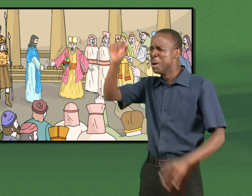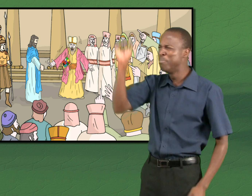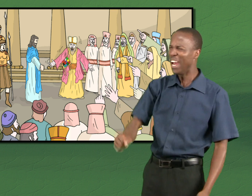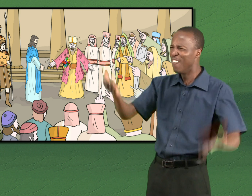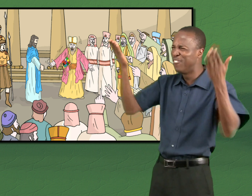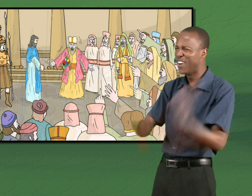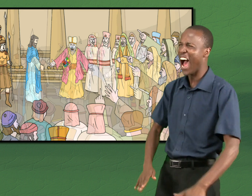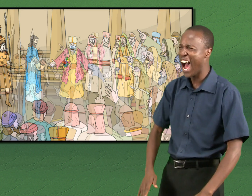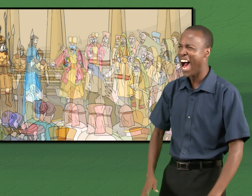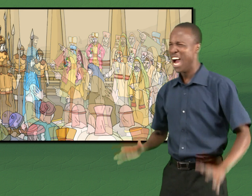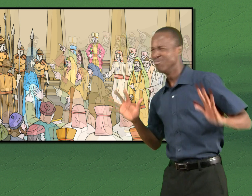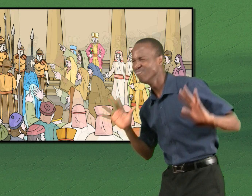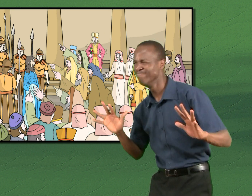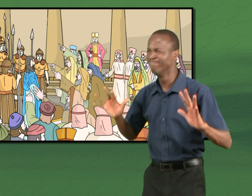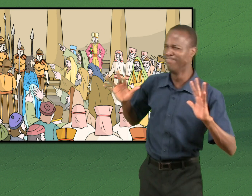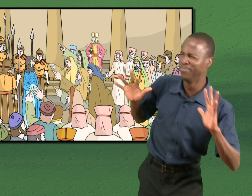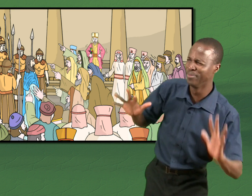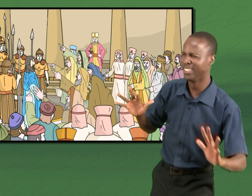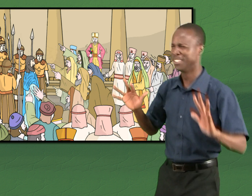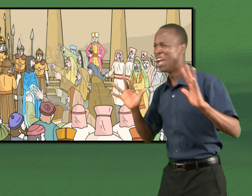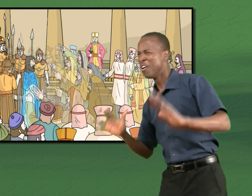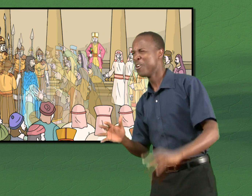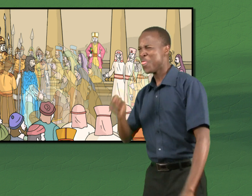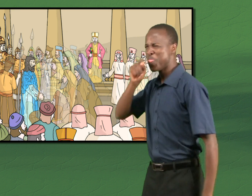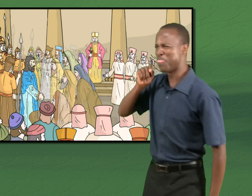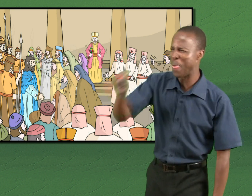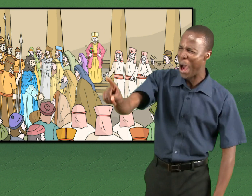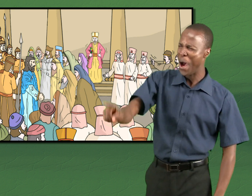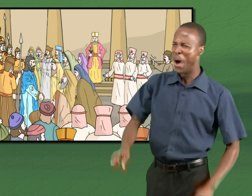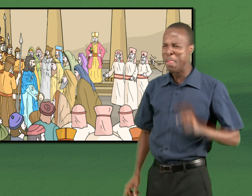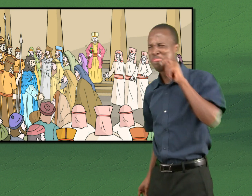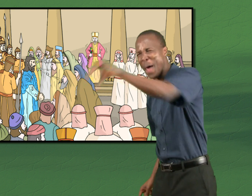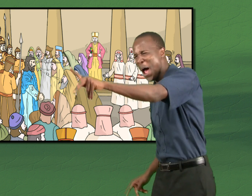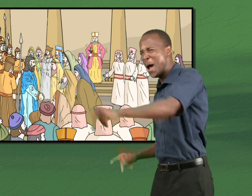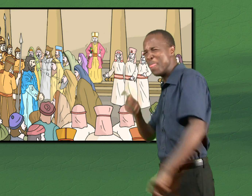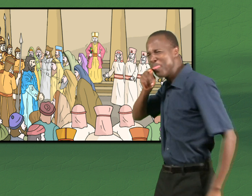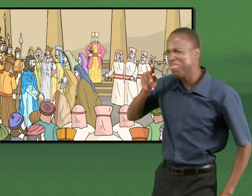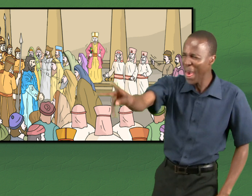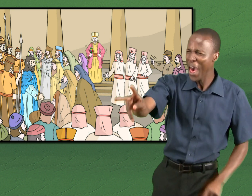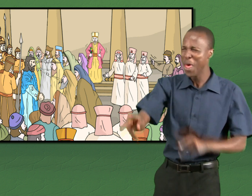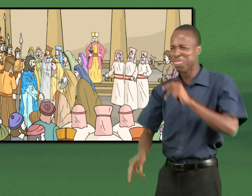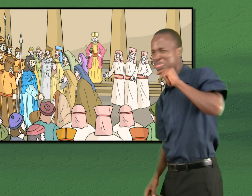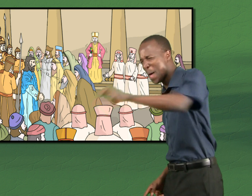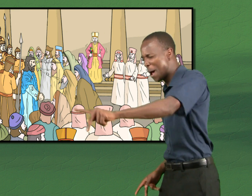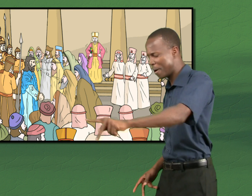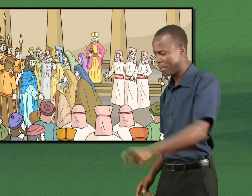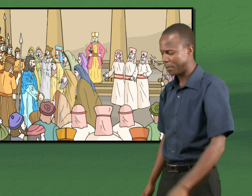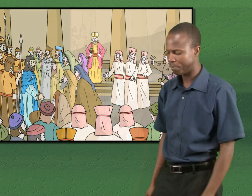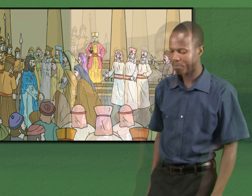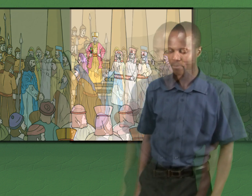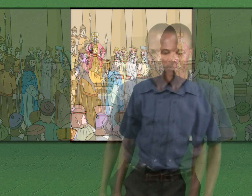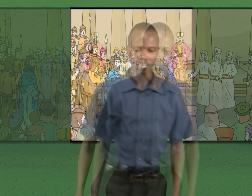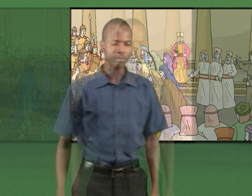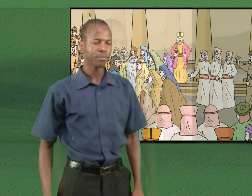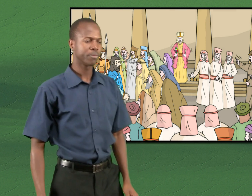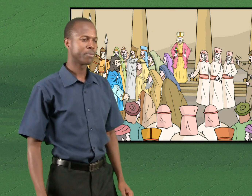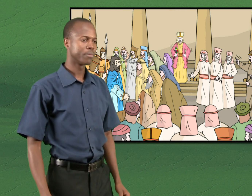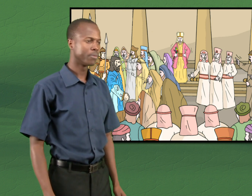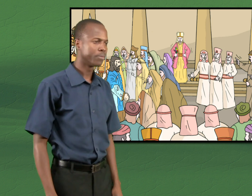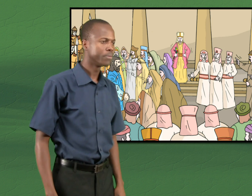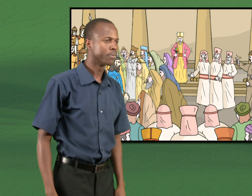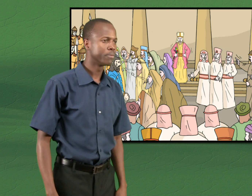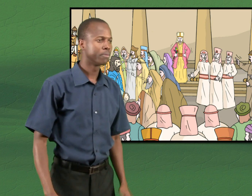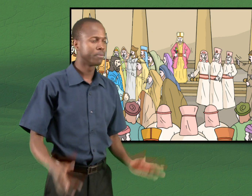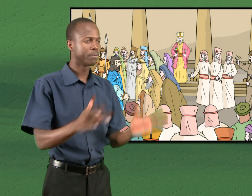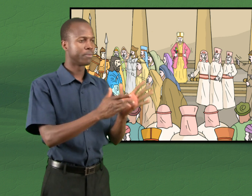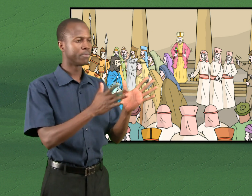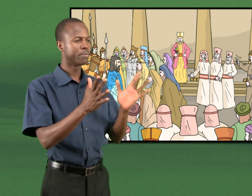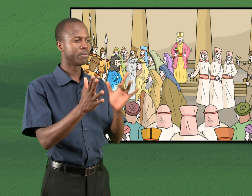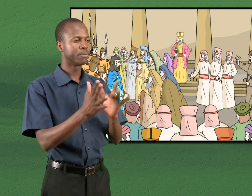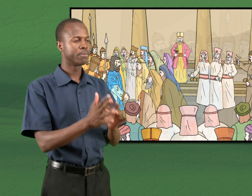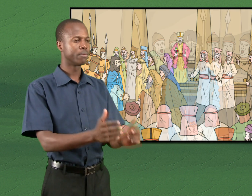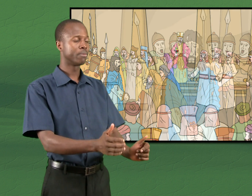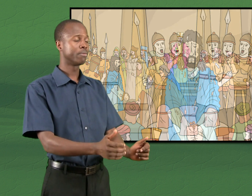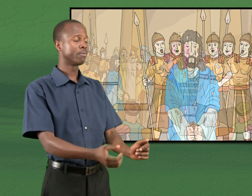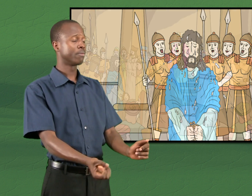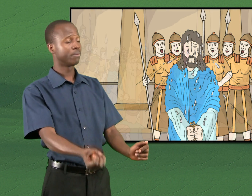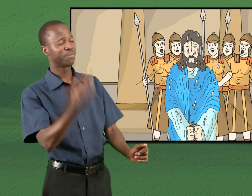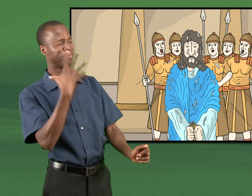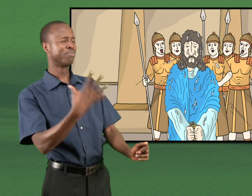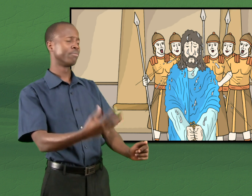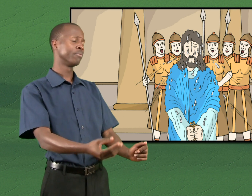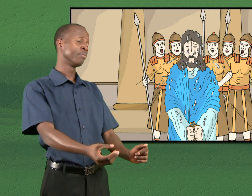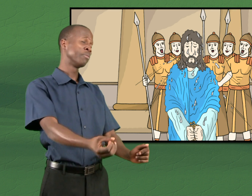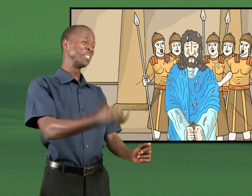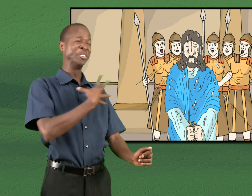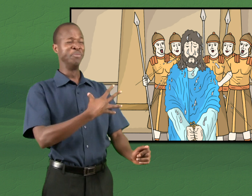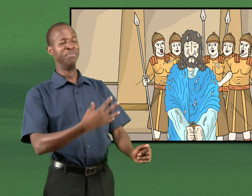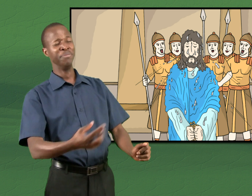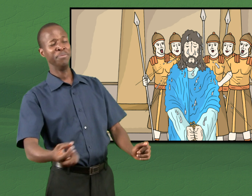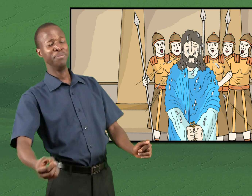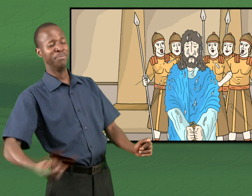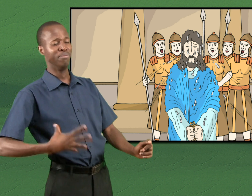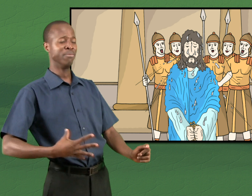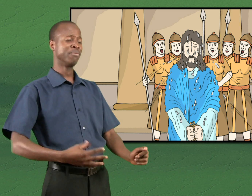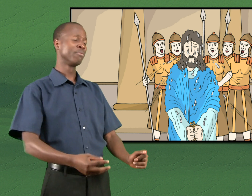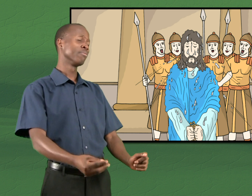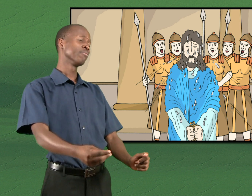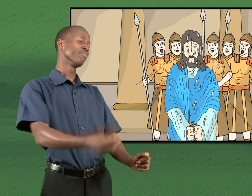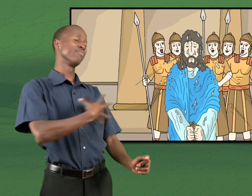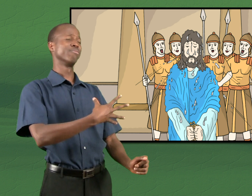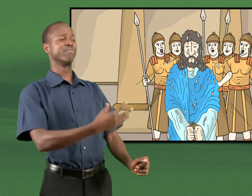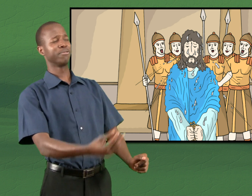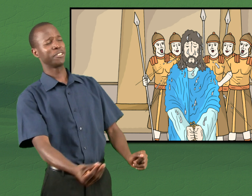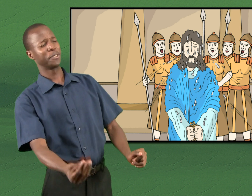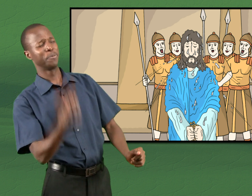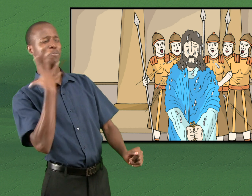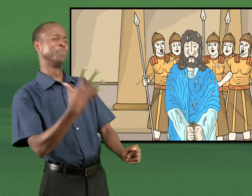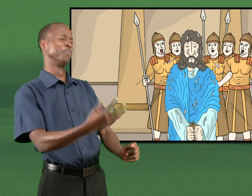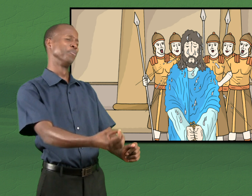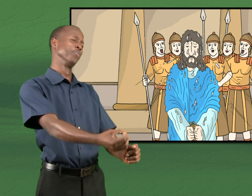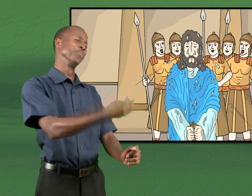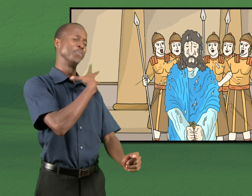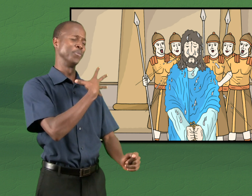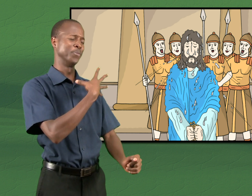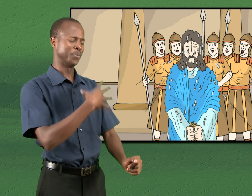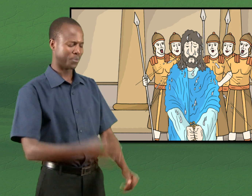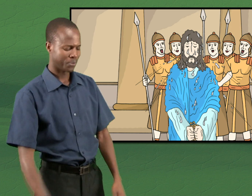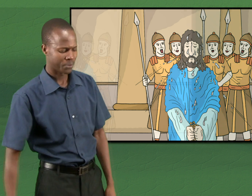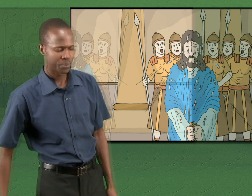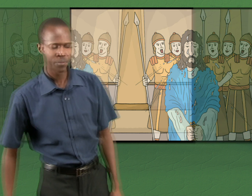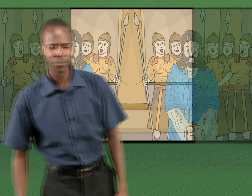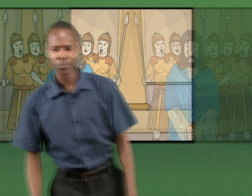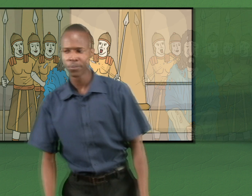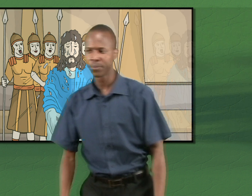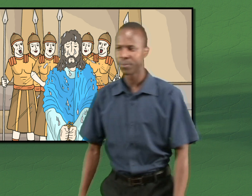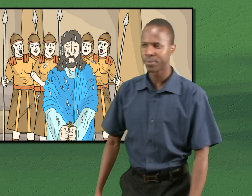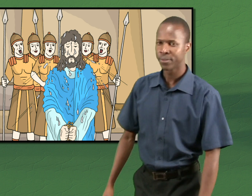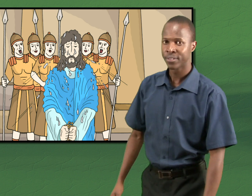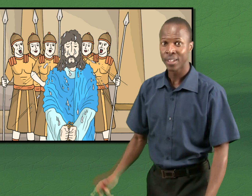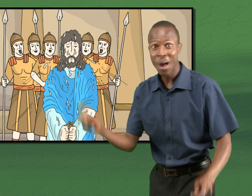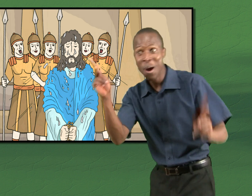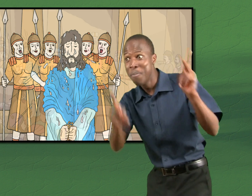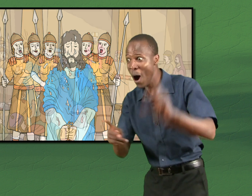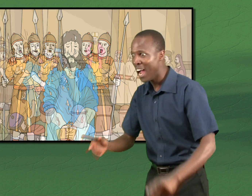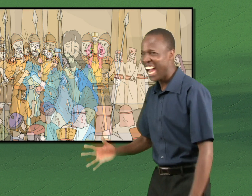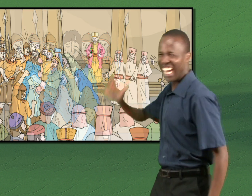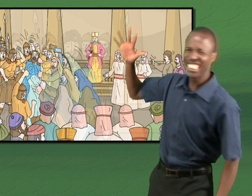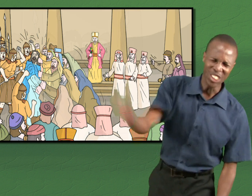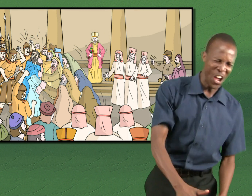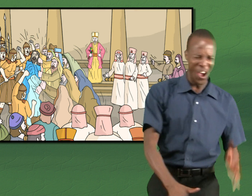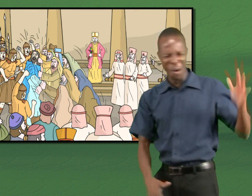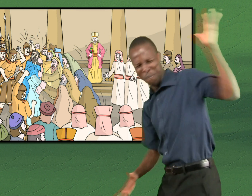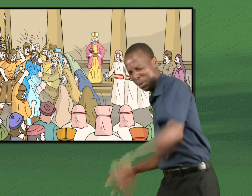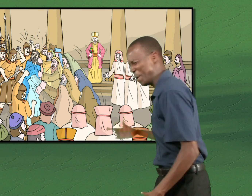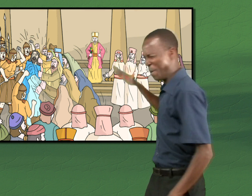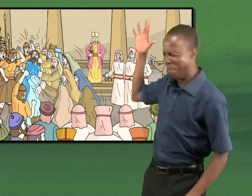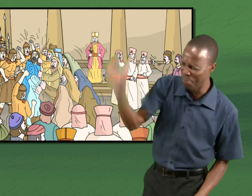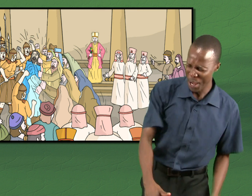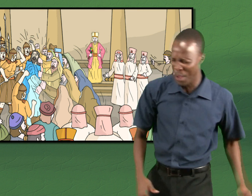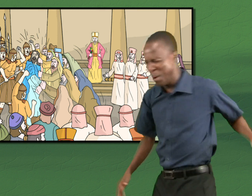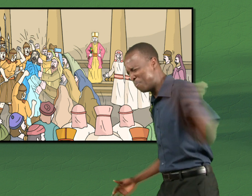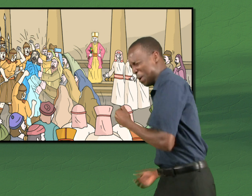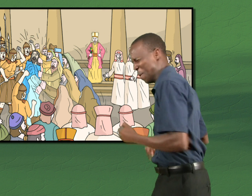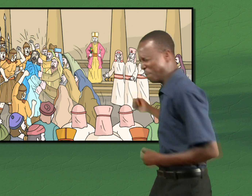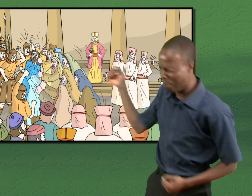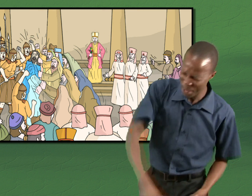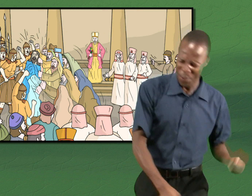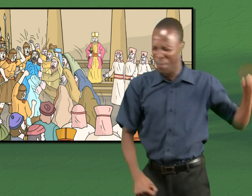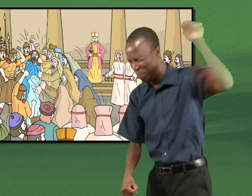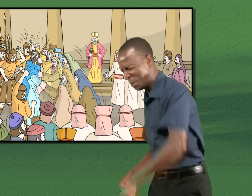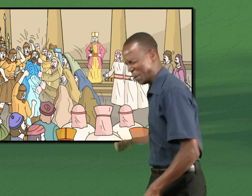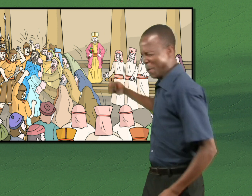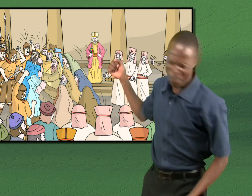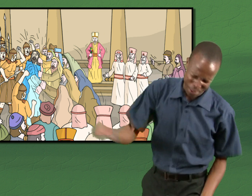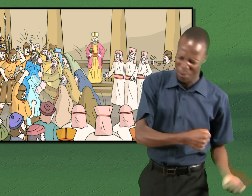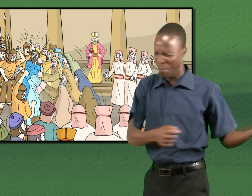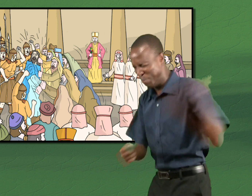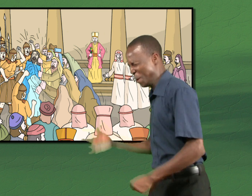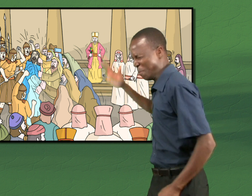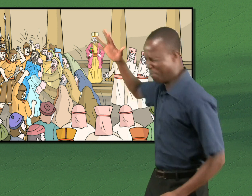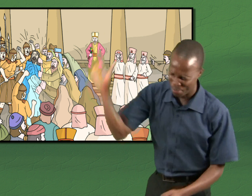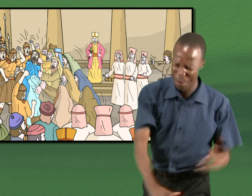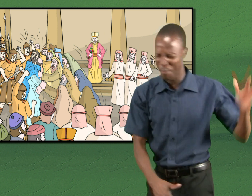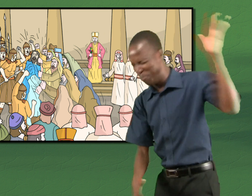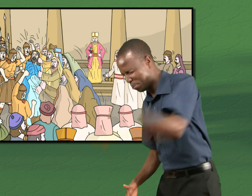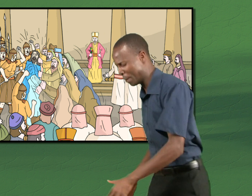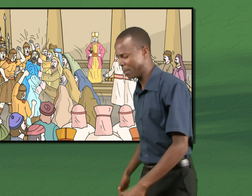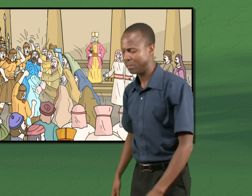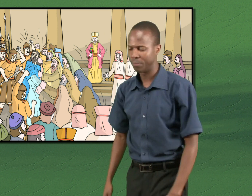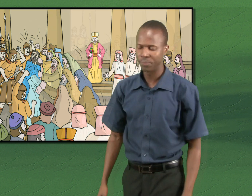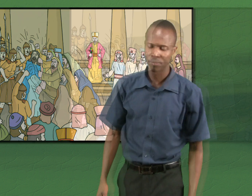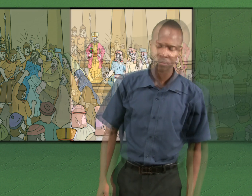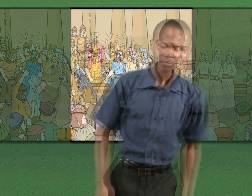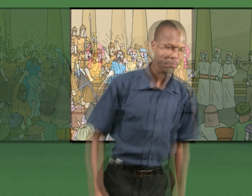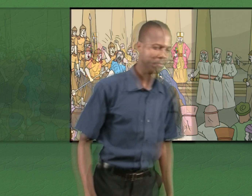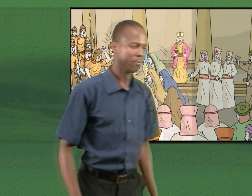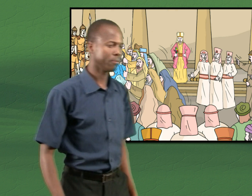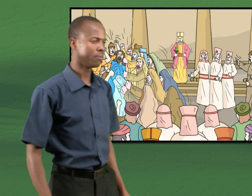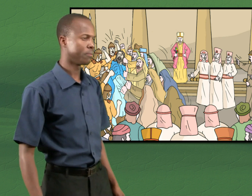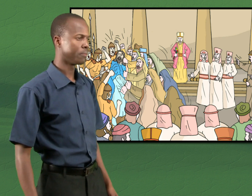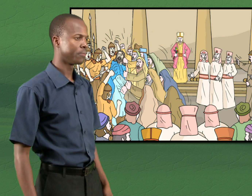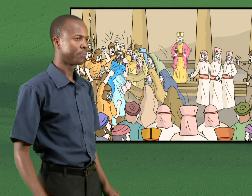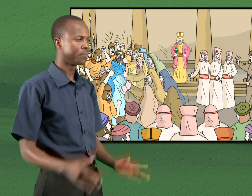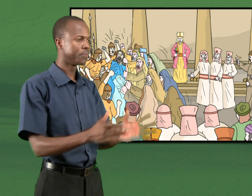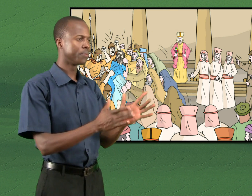Then they spit in His face and struck Him.